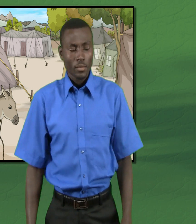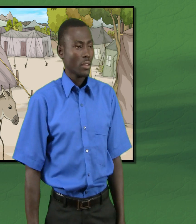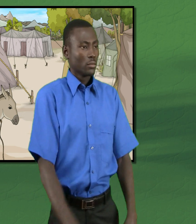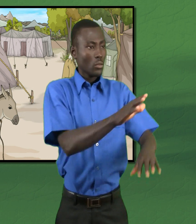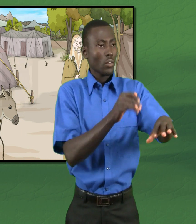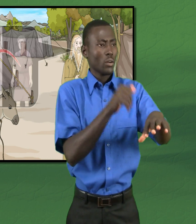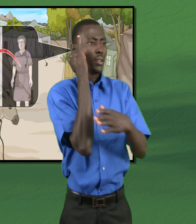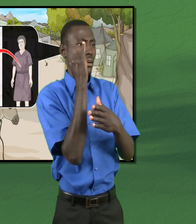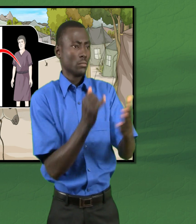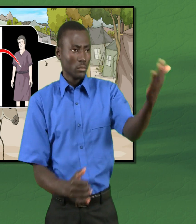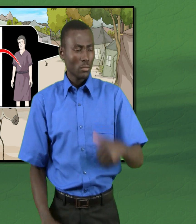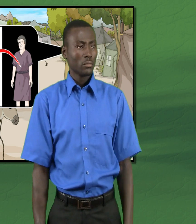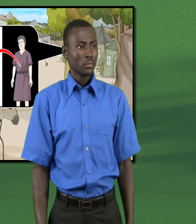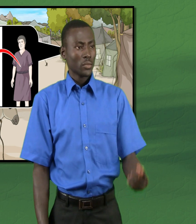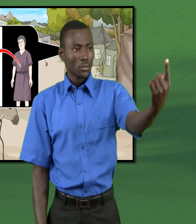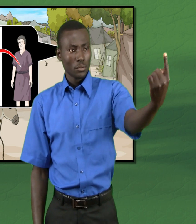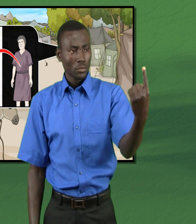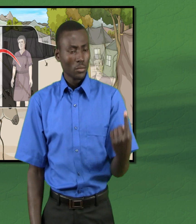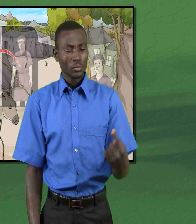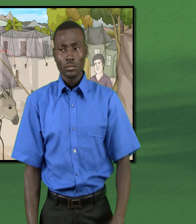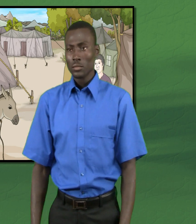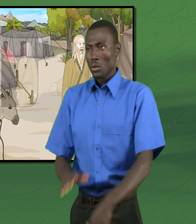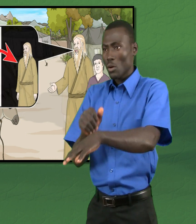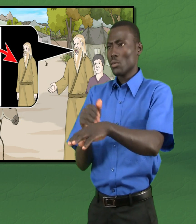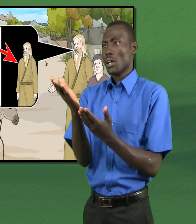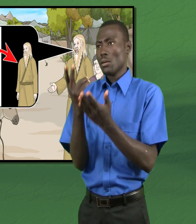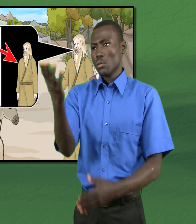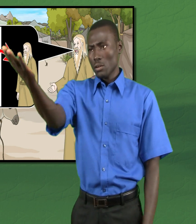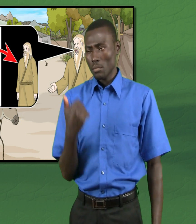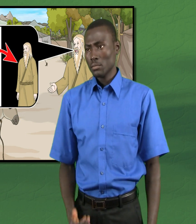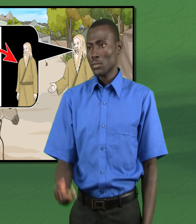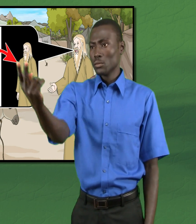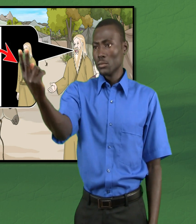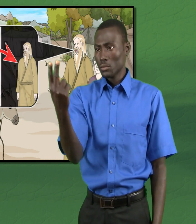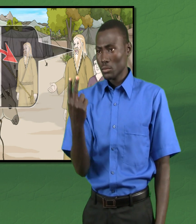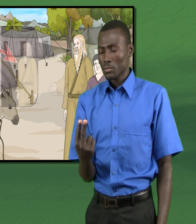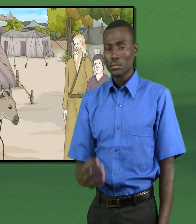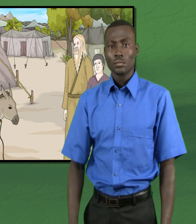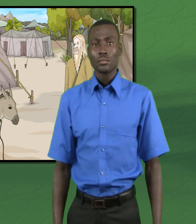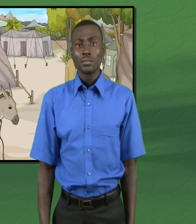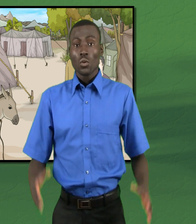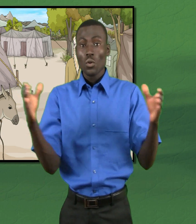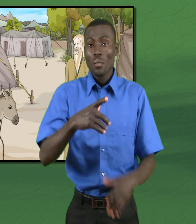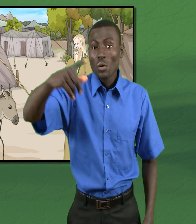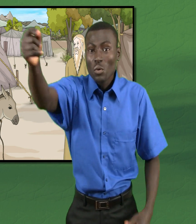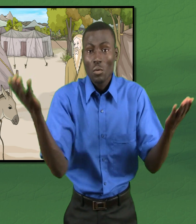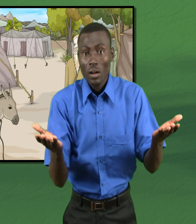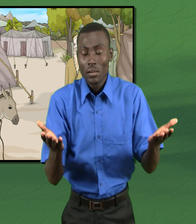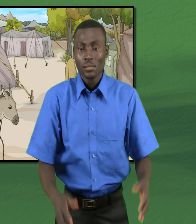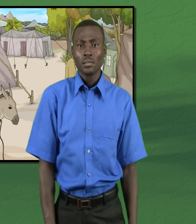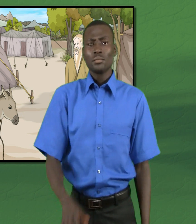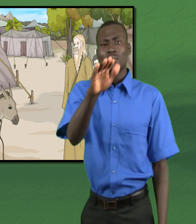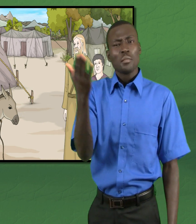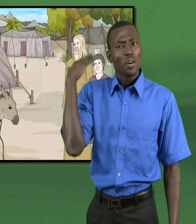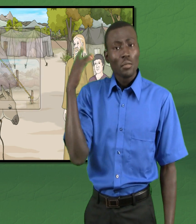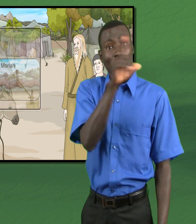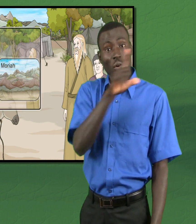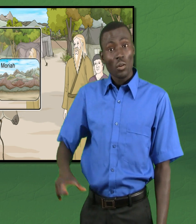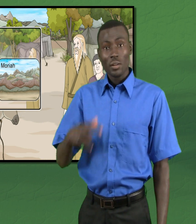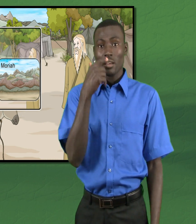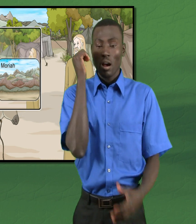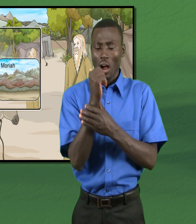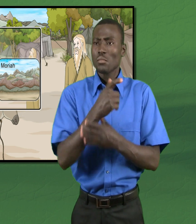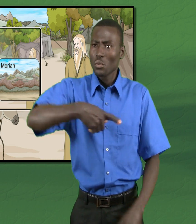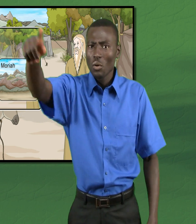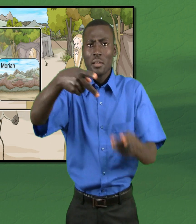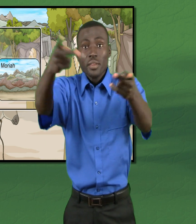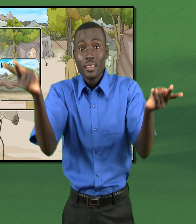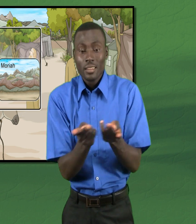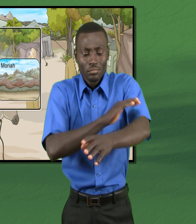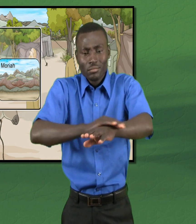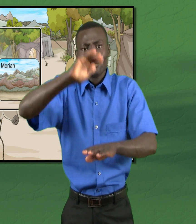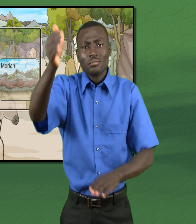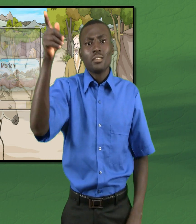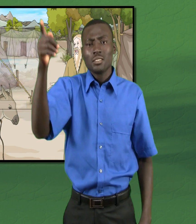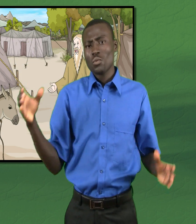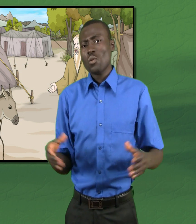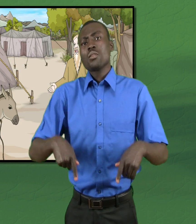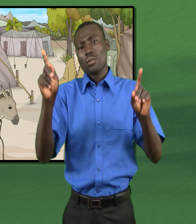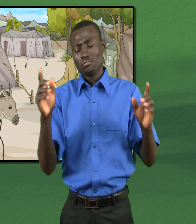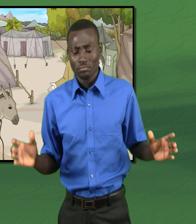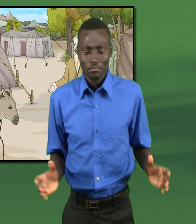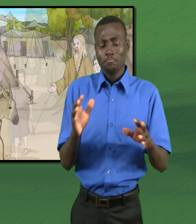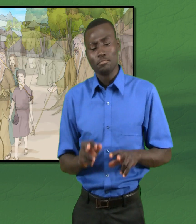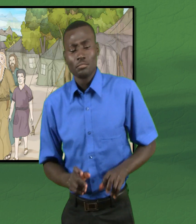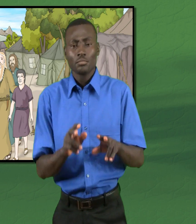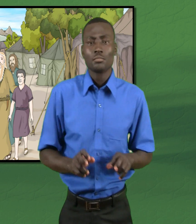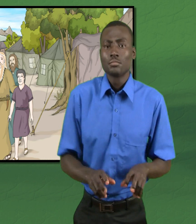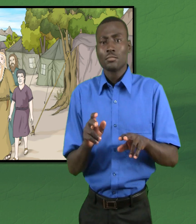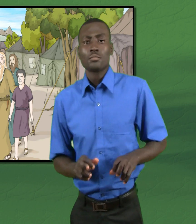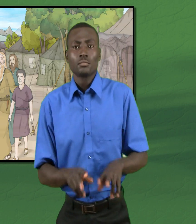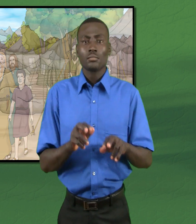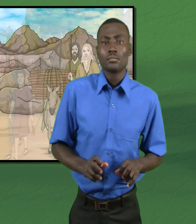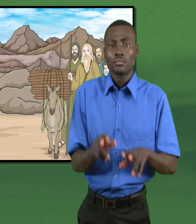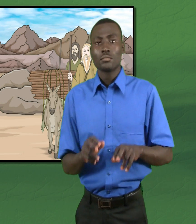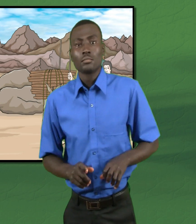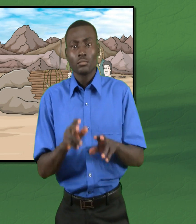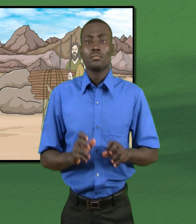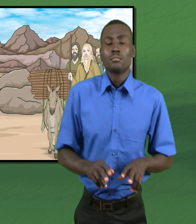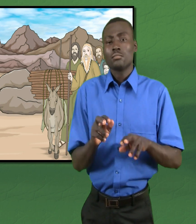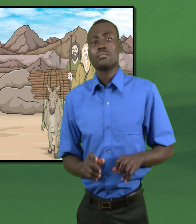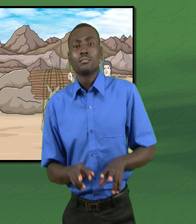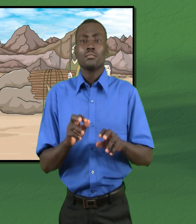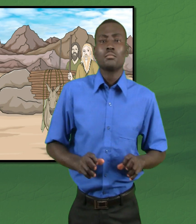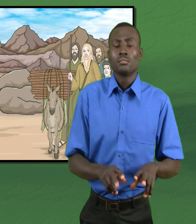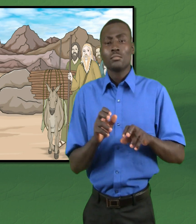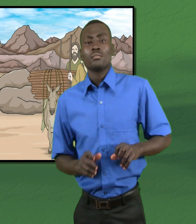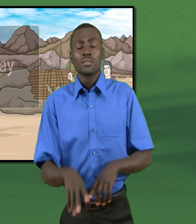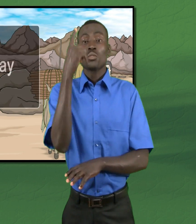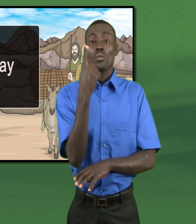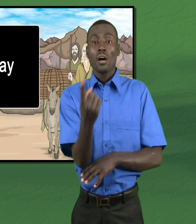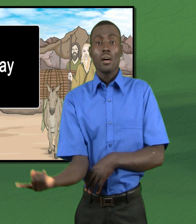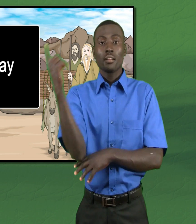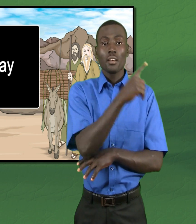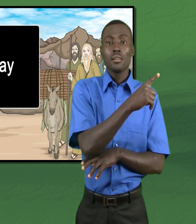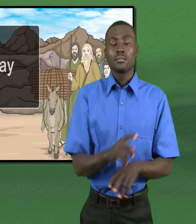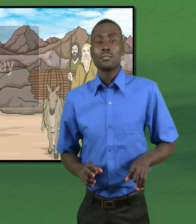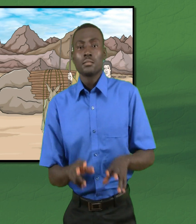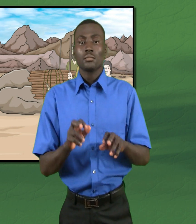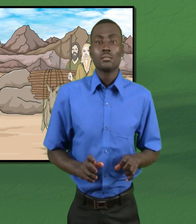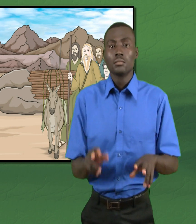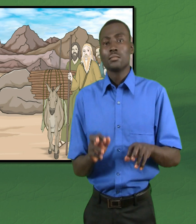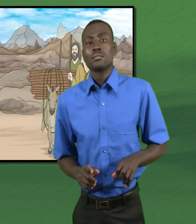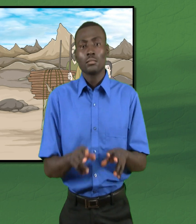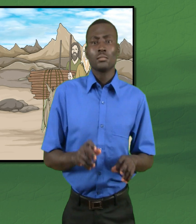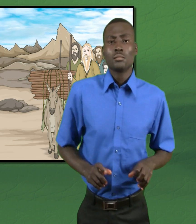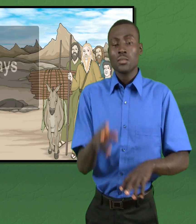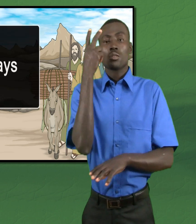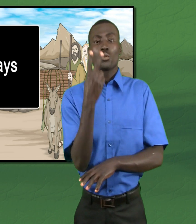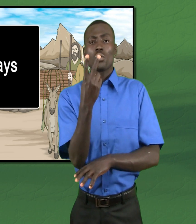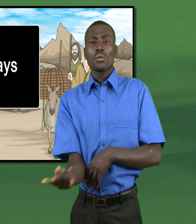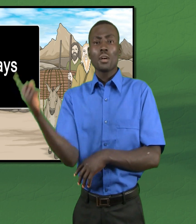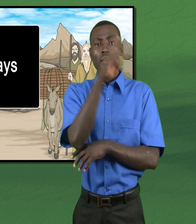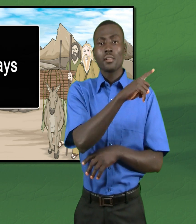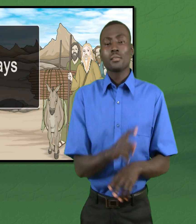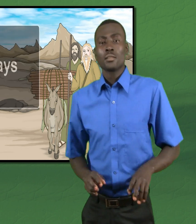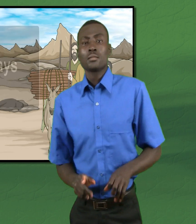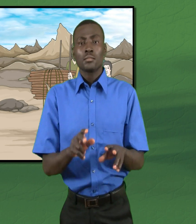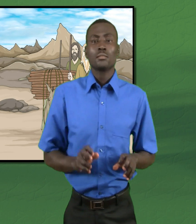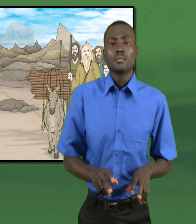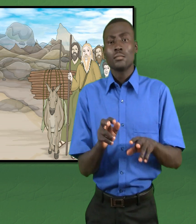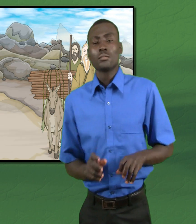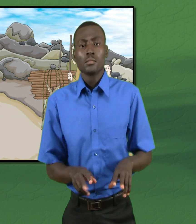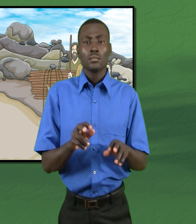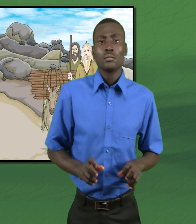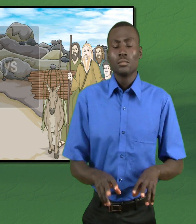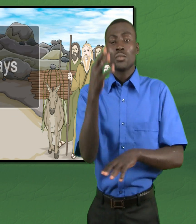He split the wood for a burnt offering and set out for the place God had designated.